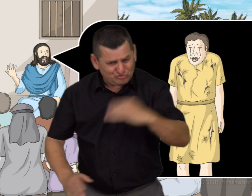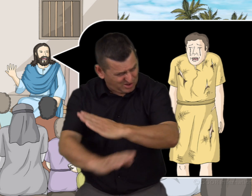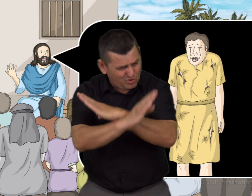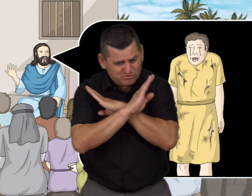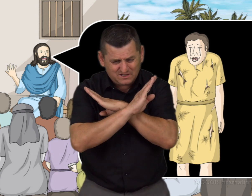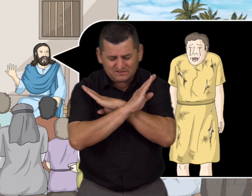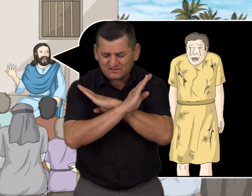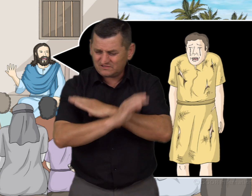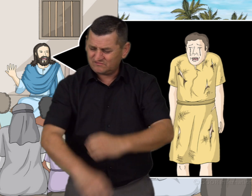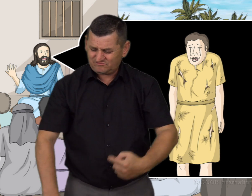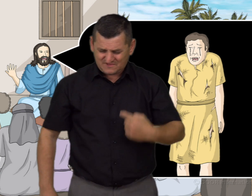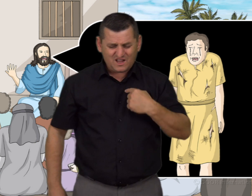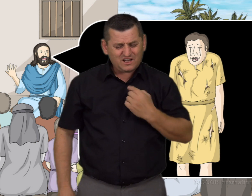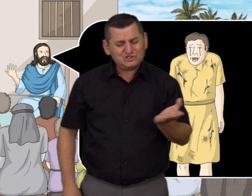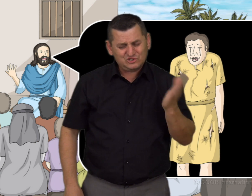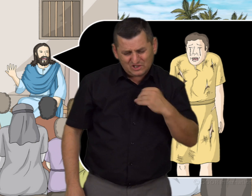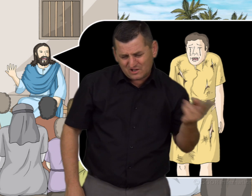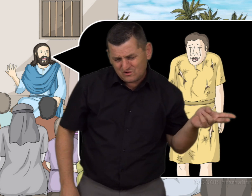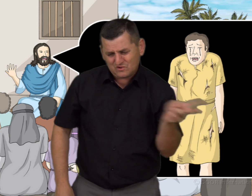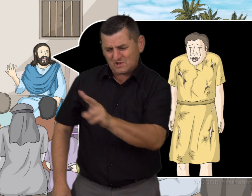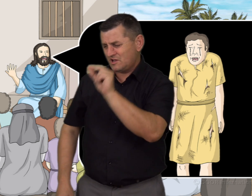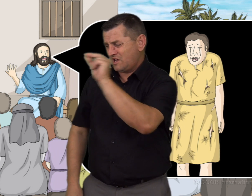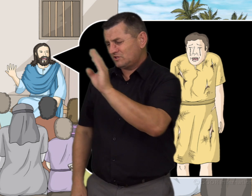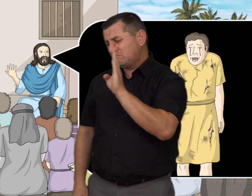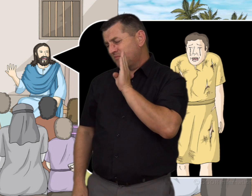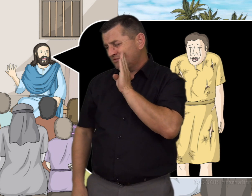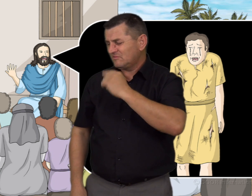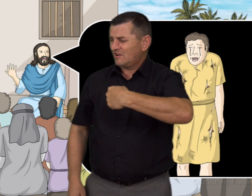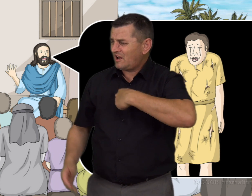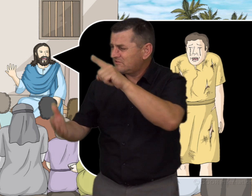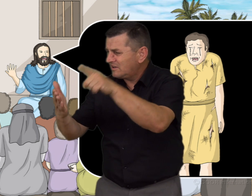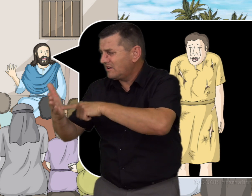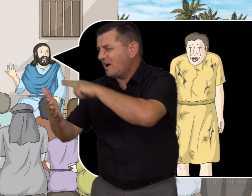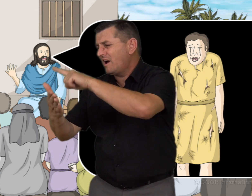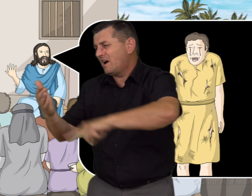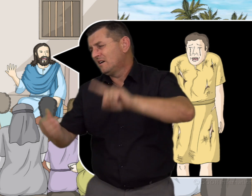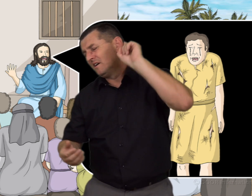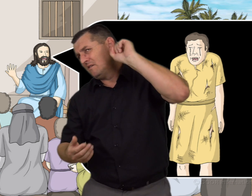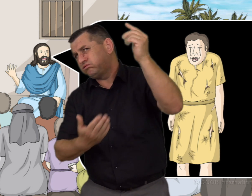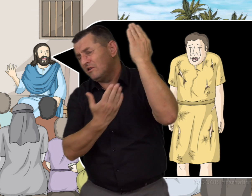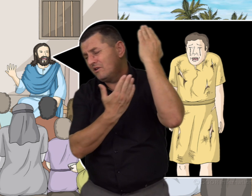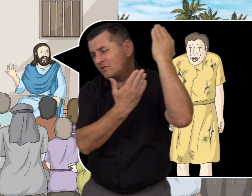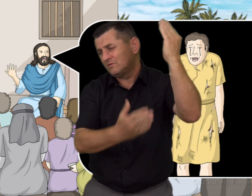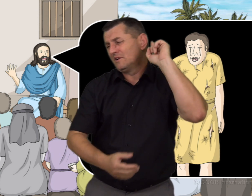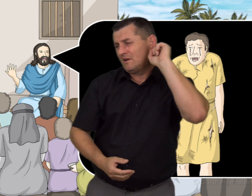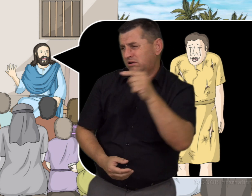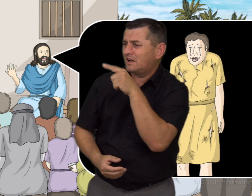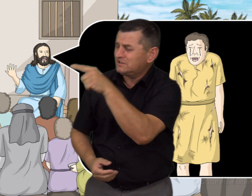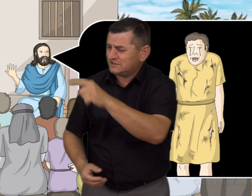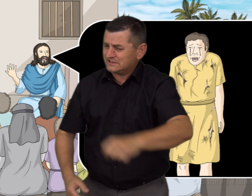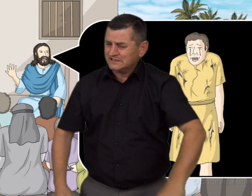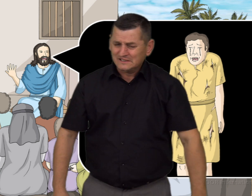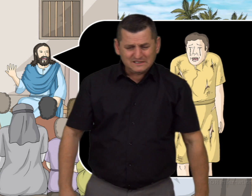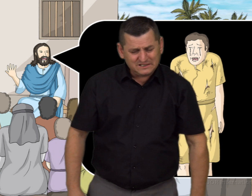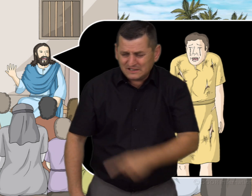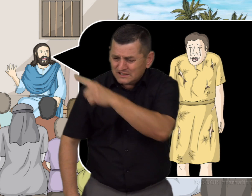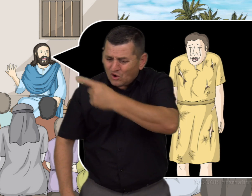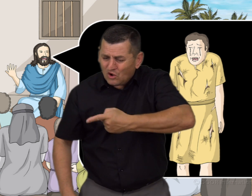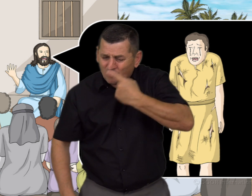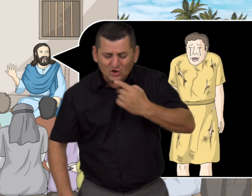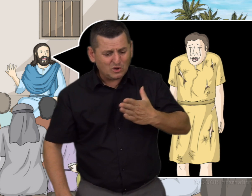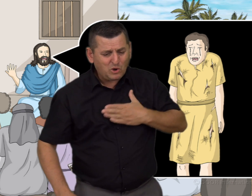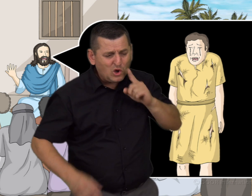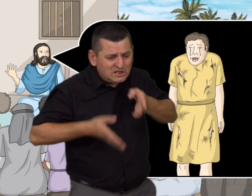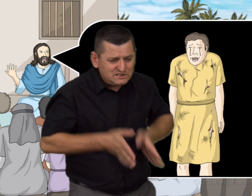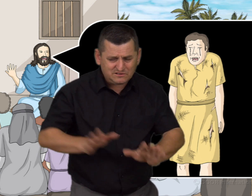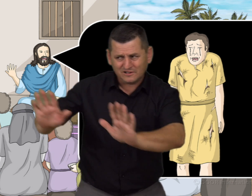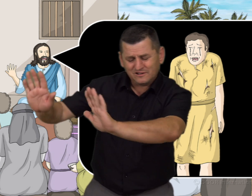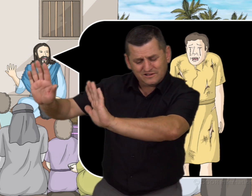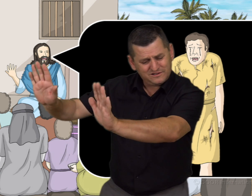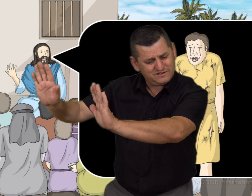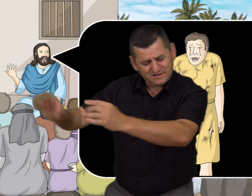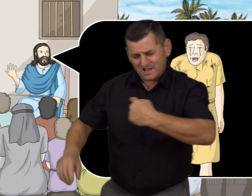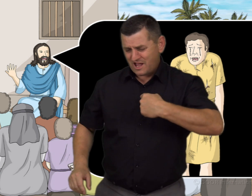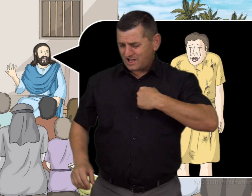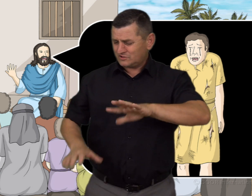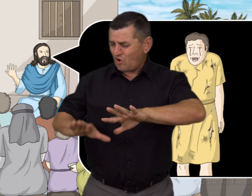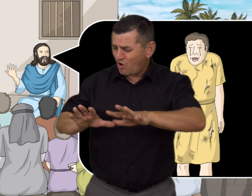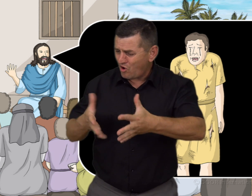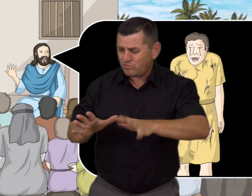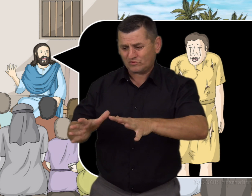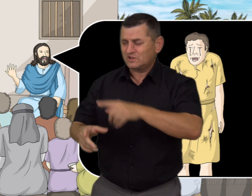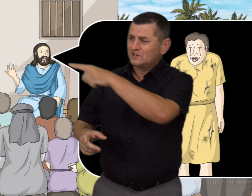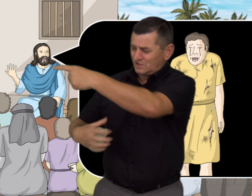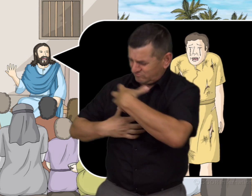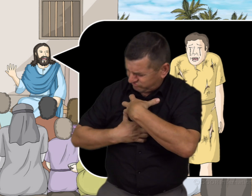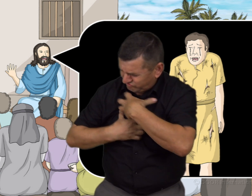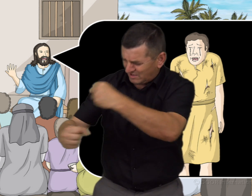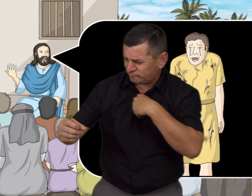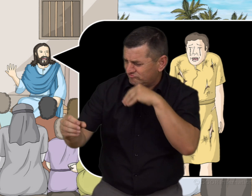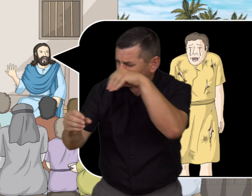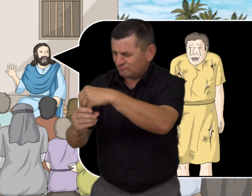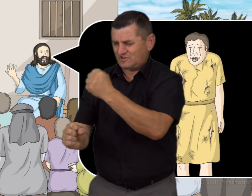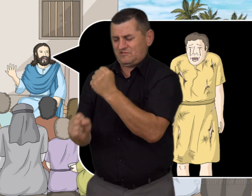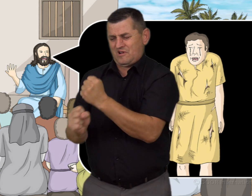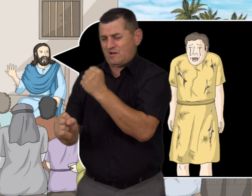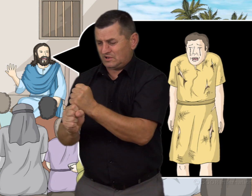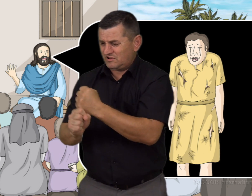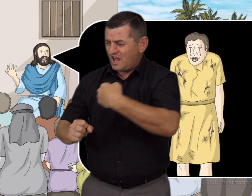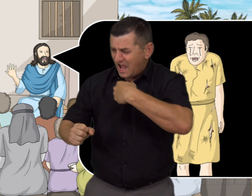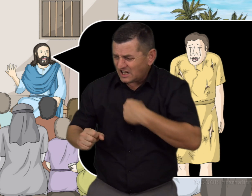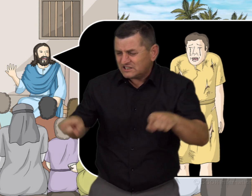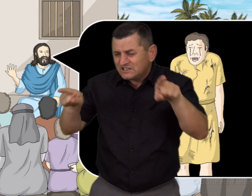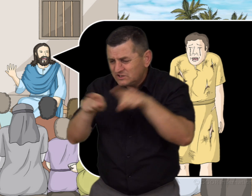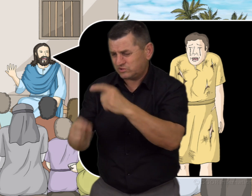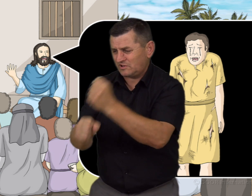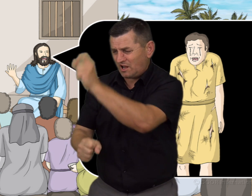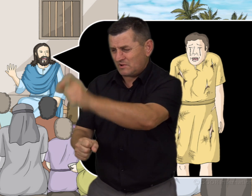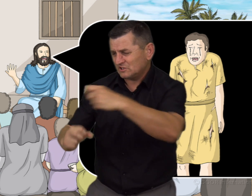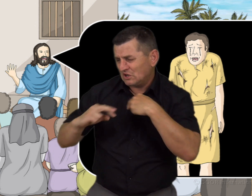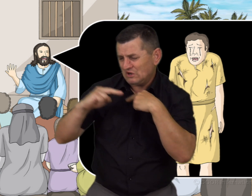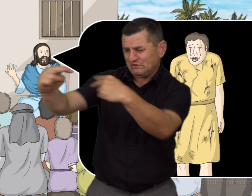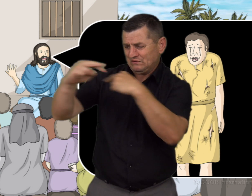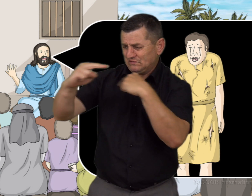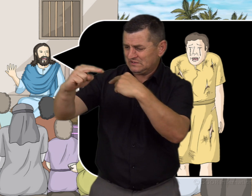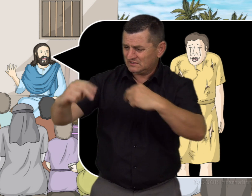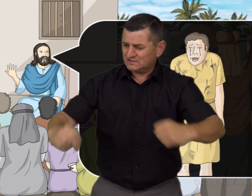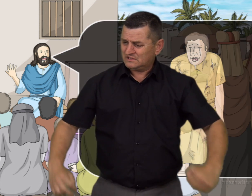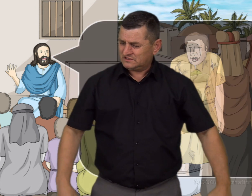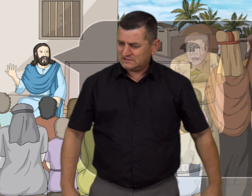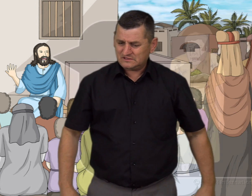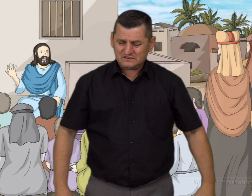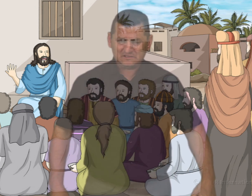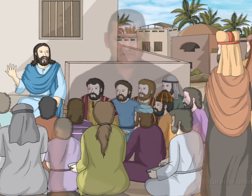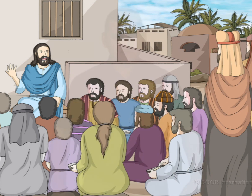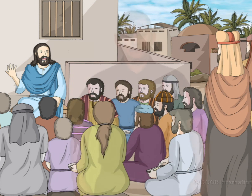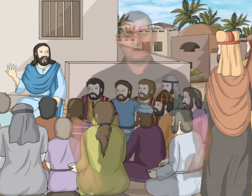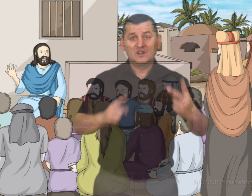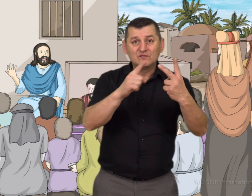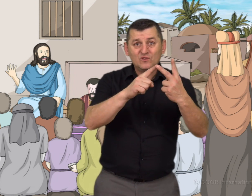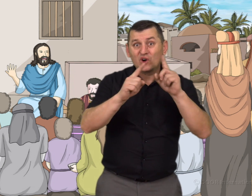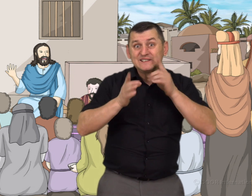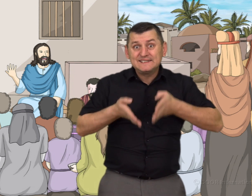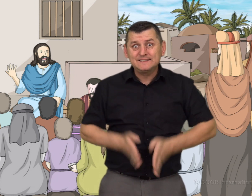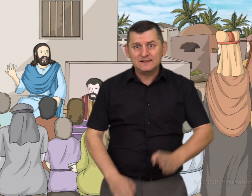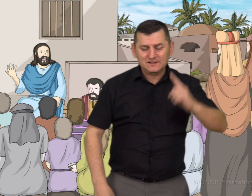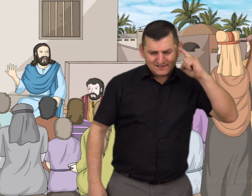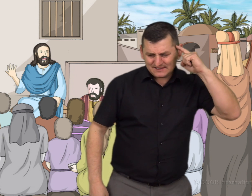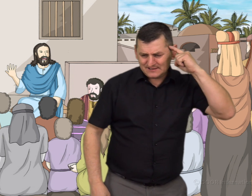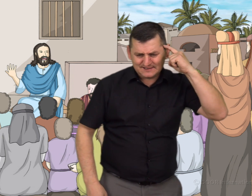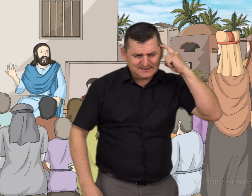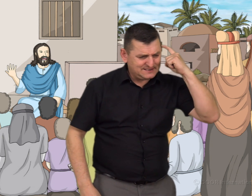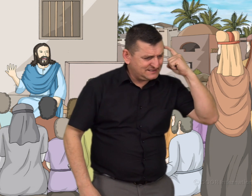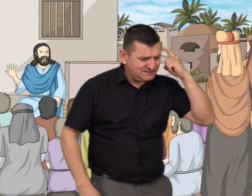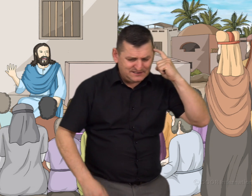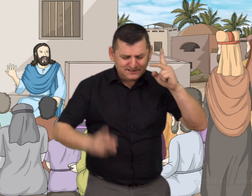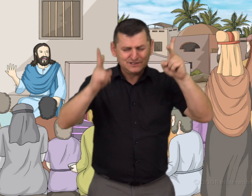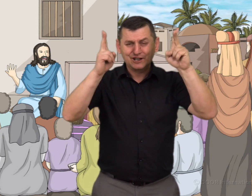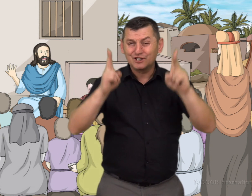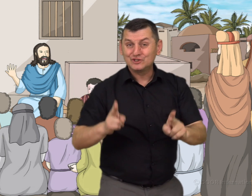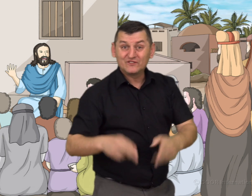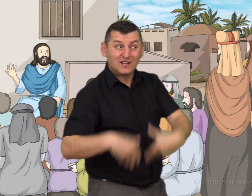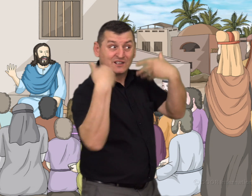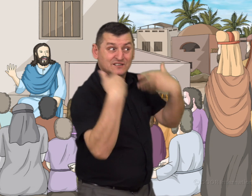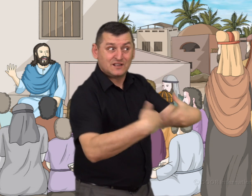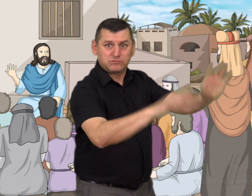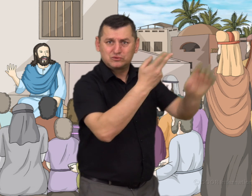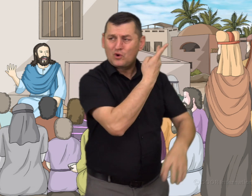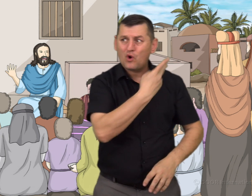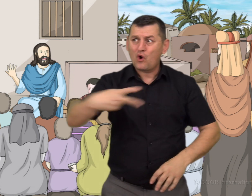I will get up and go back to my father and say to him, “Father, I have sinned against heaven and against you. I am no longer worthy to be called your son.